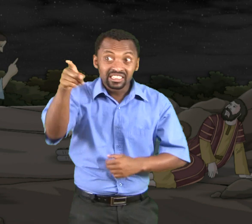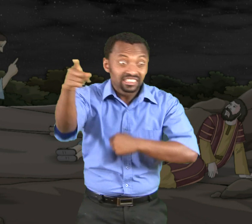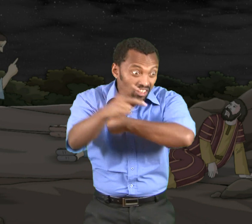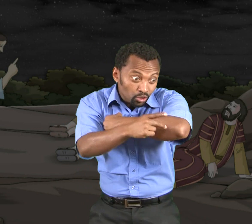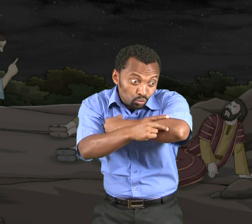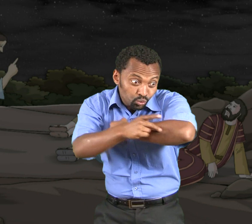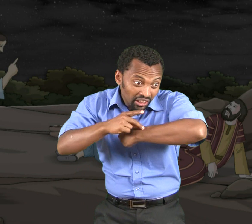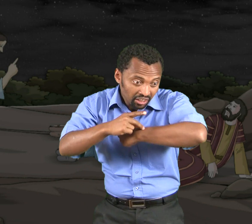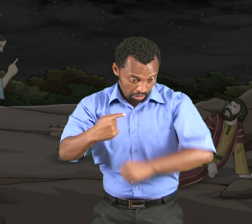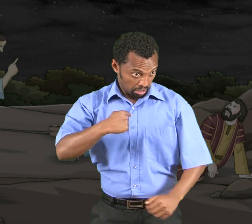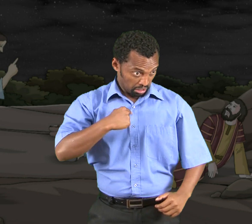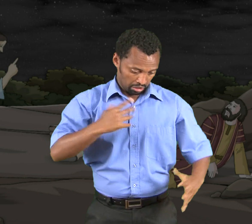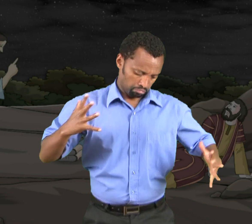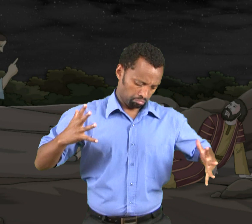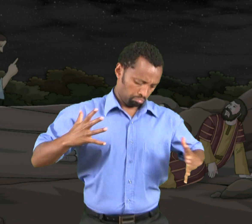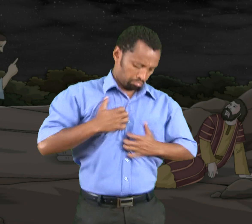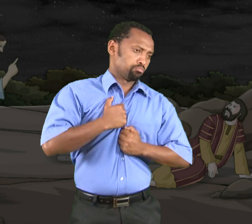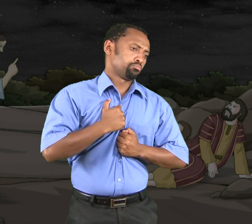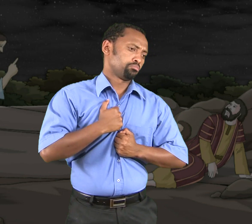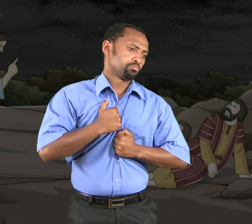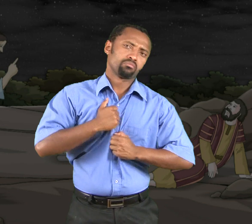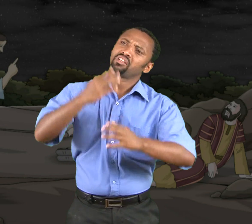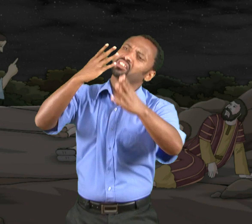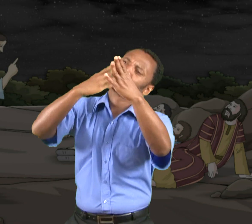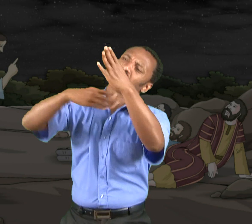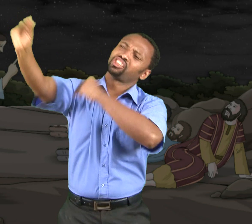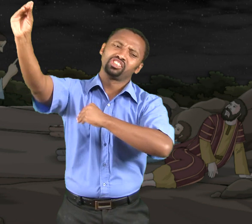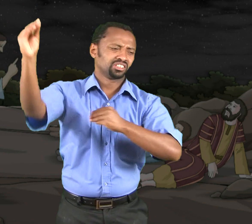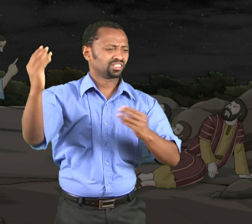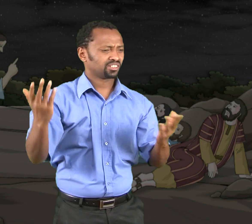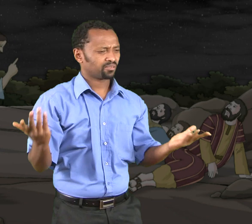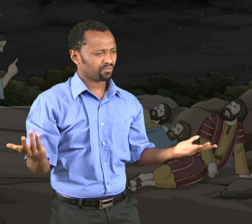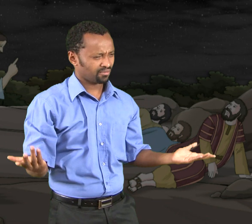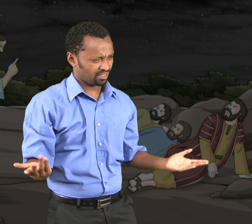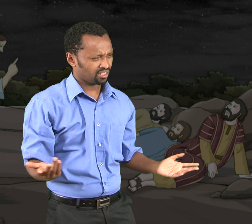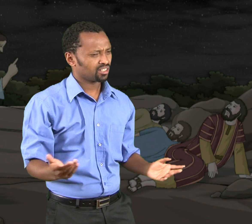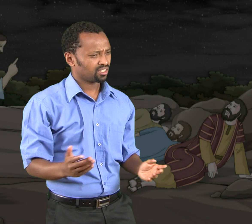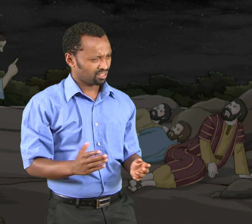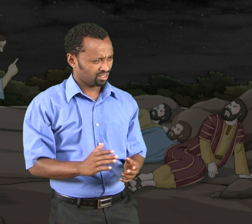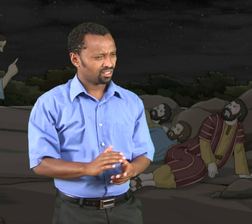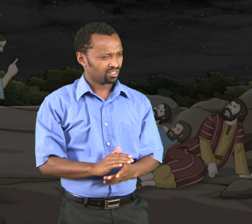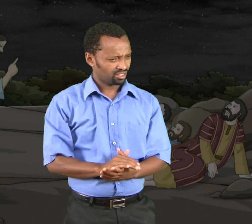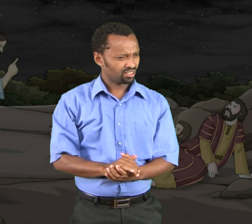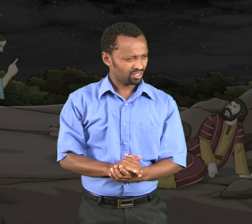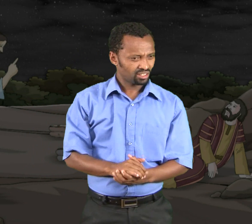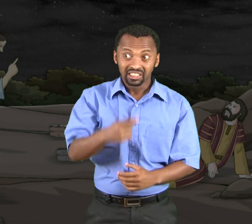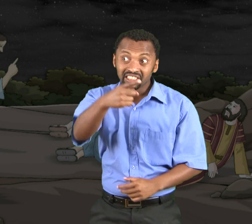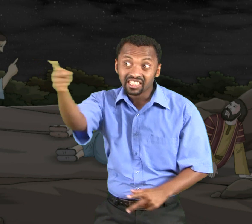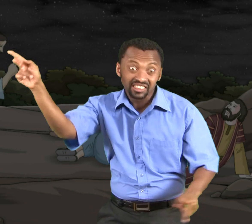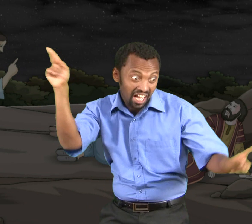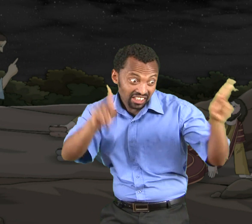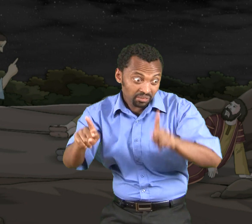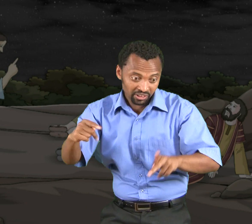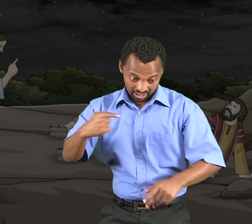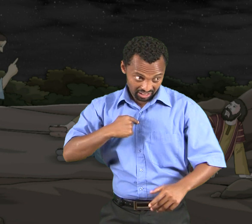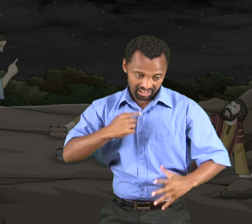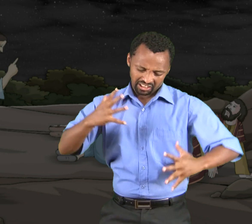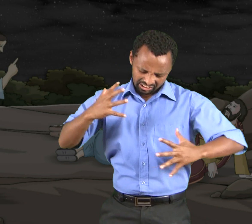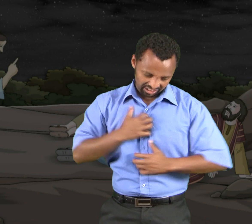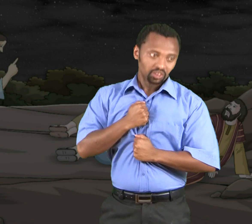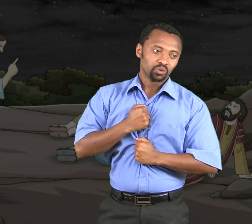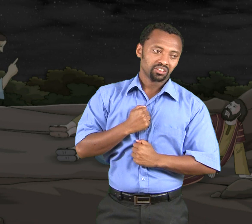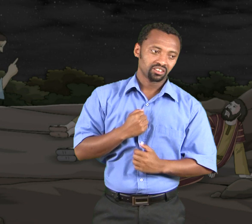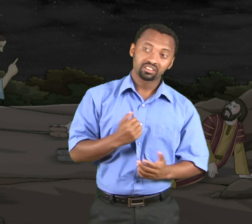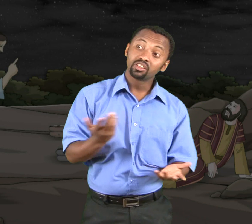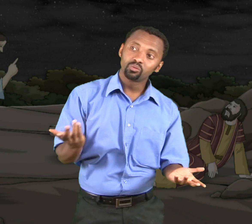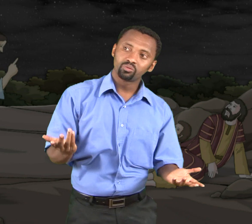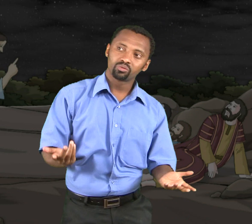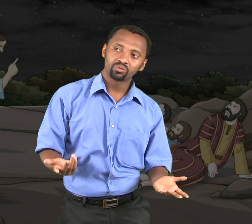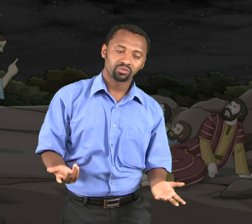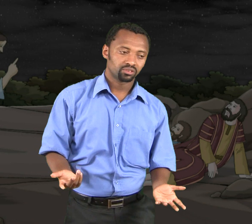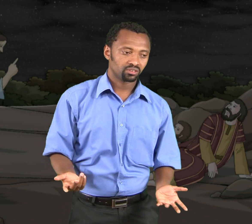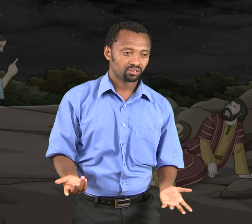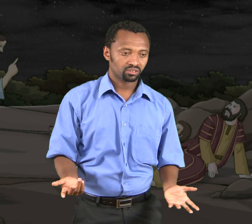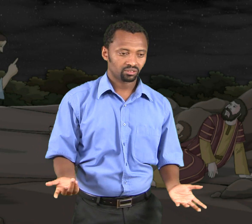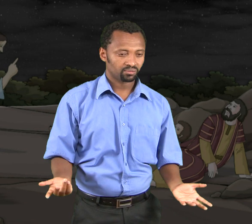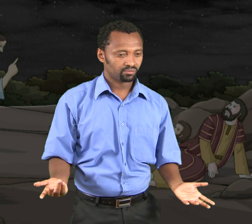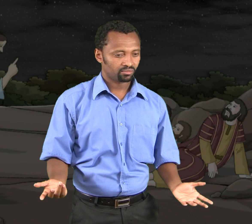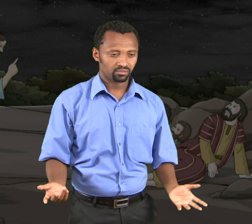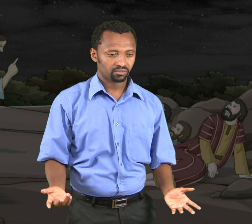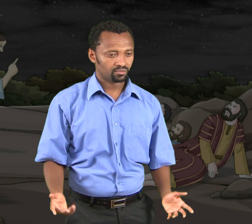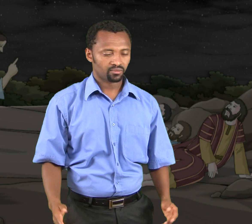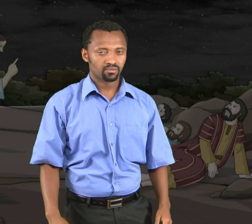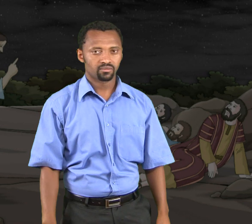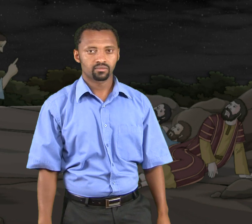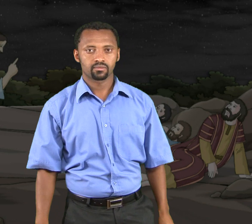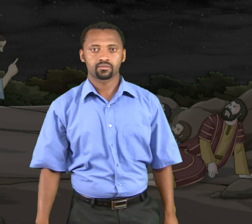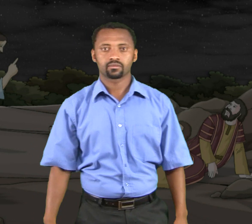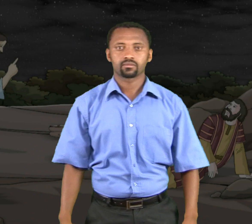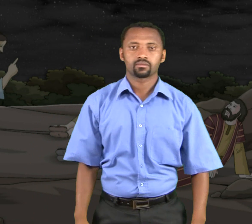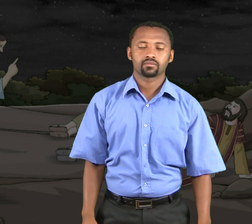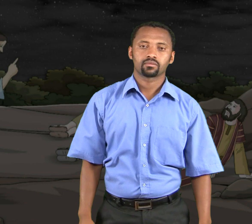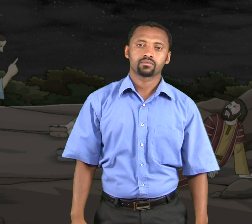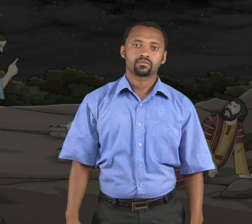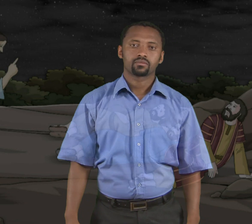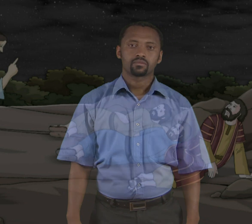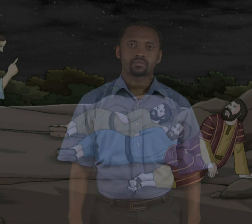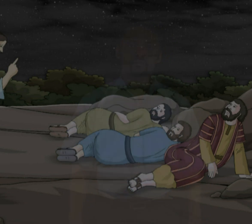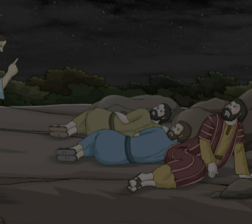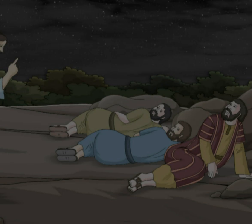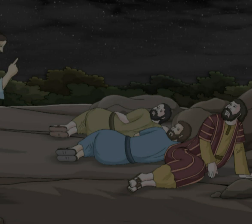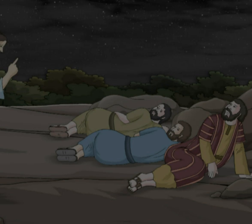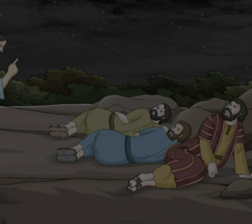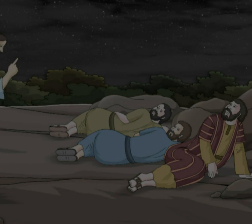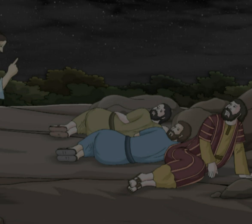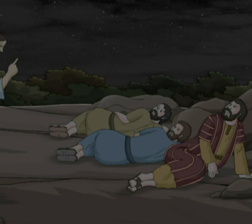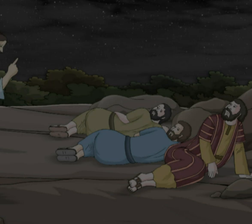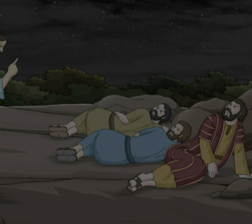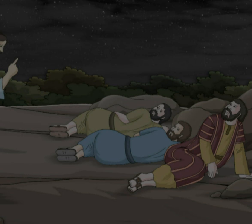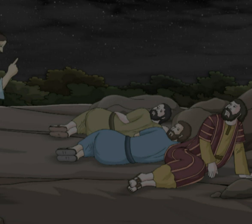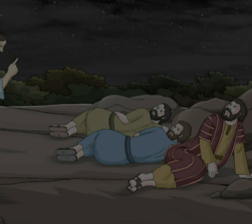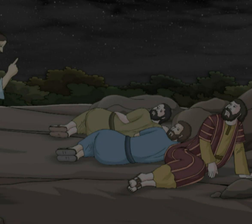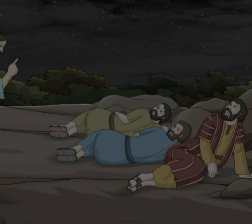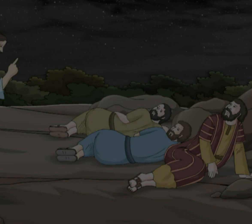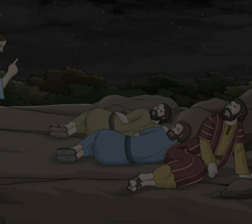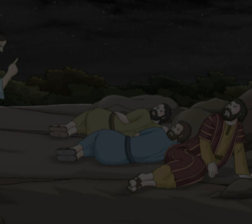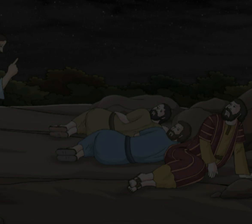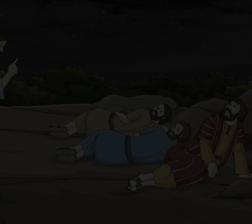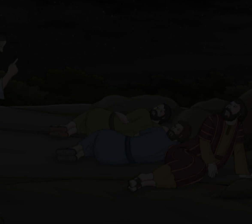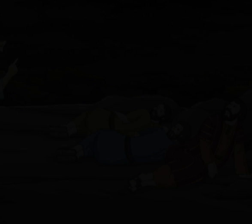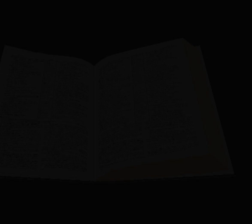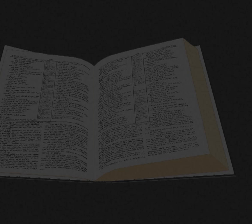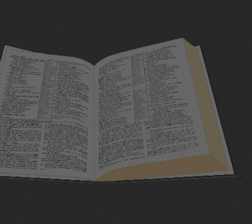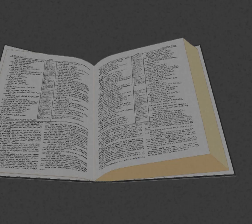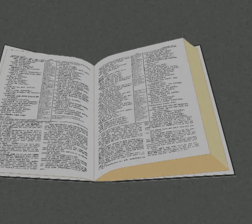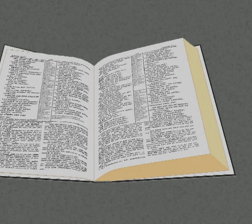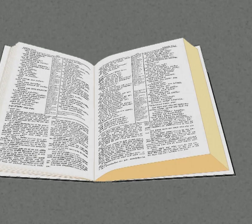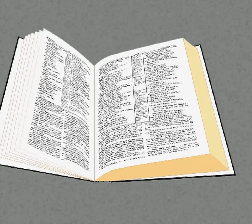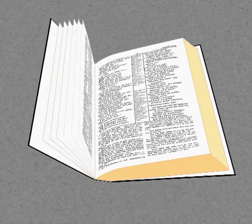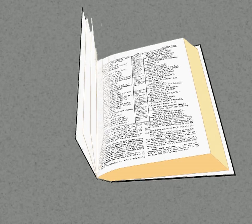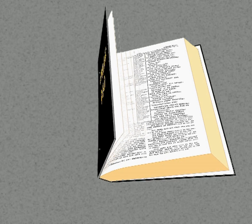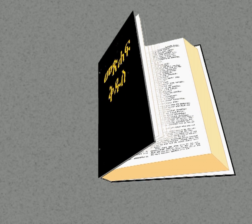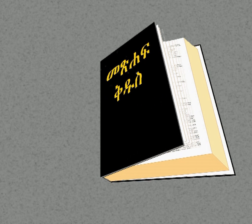And in His anguish, He prayed more earnestly, and His sweat became like drops of blood falling to the ground.